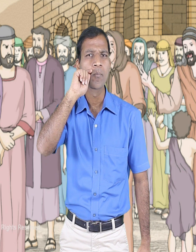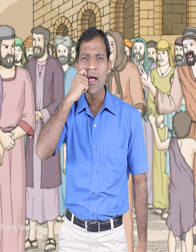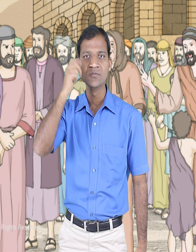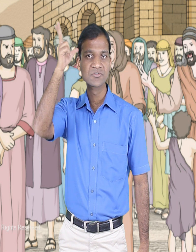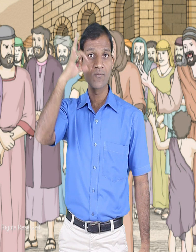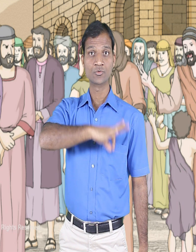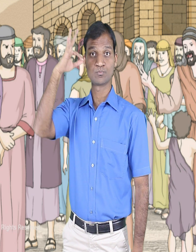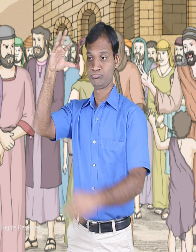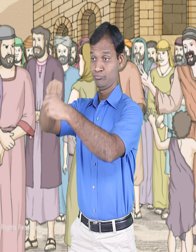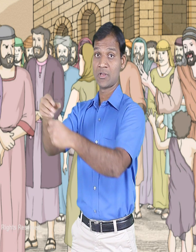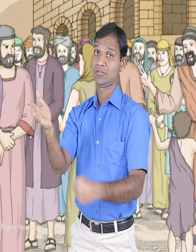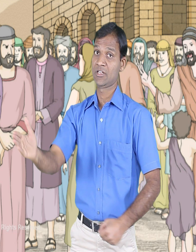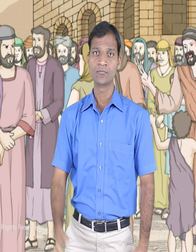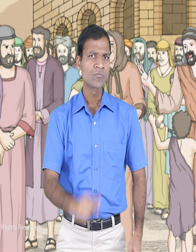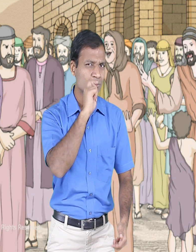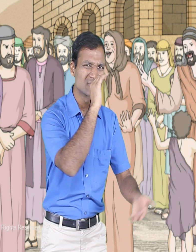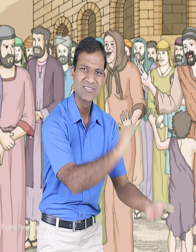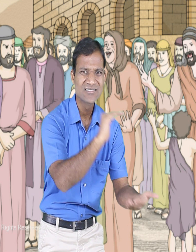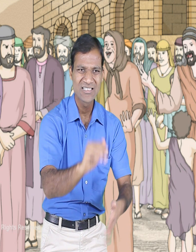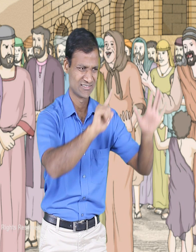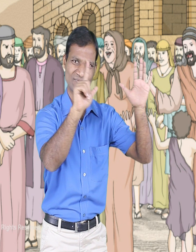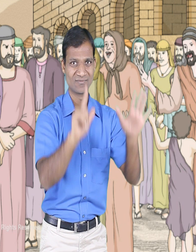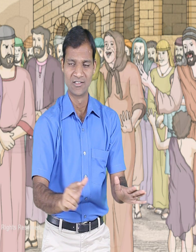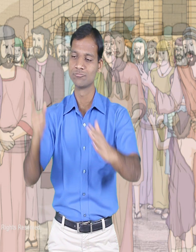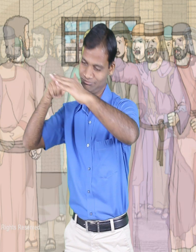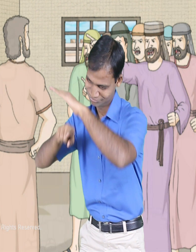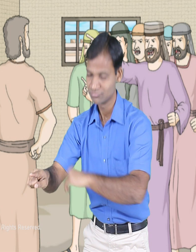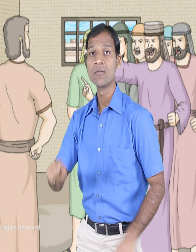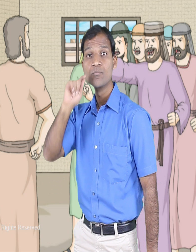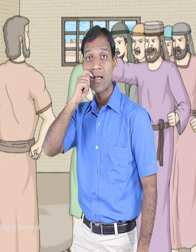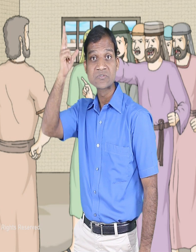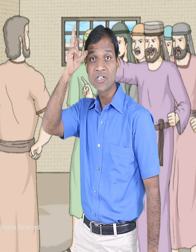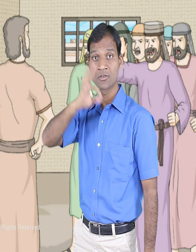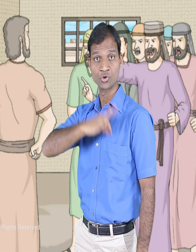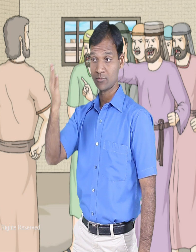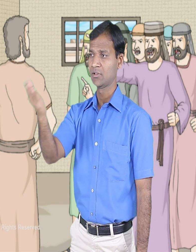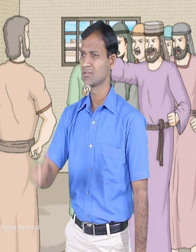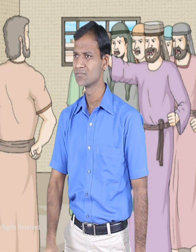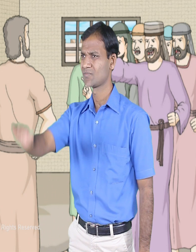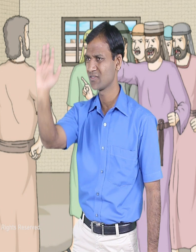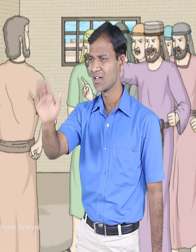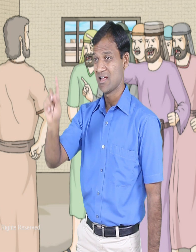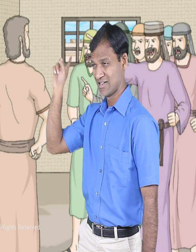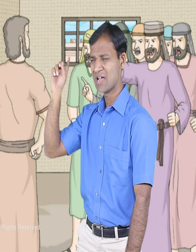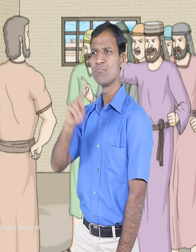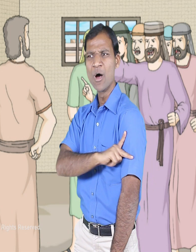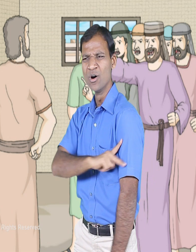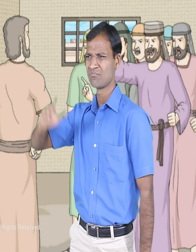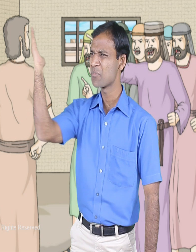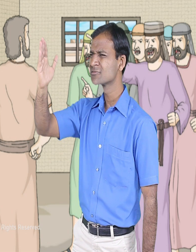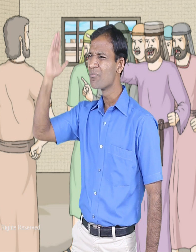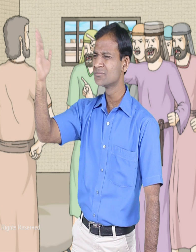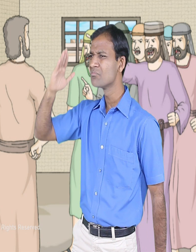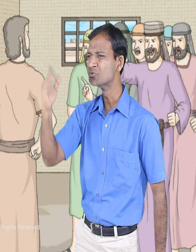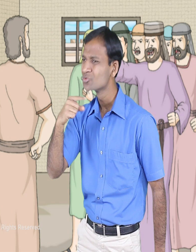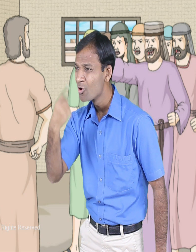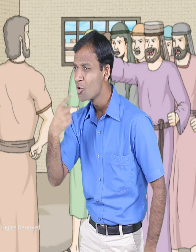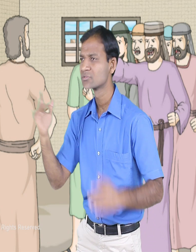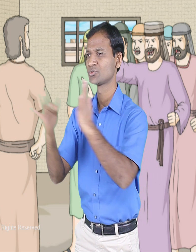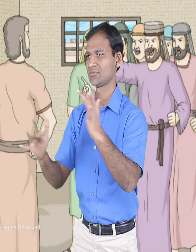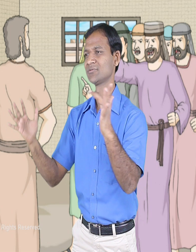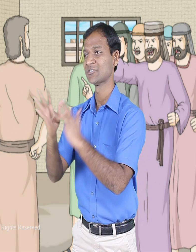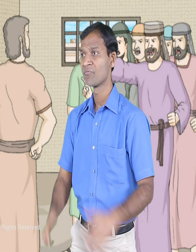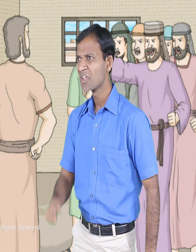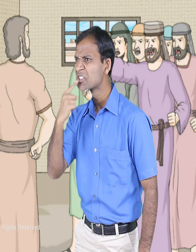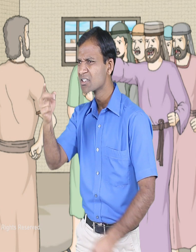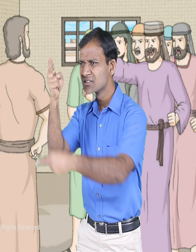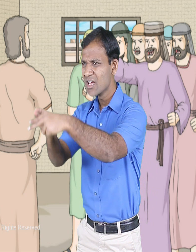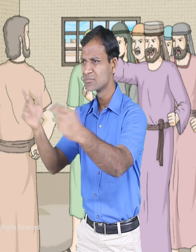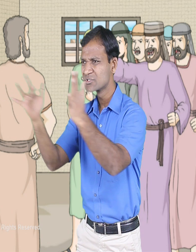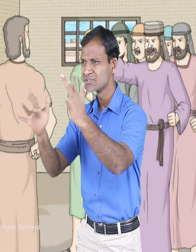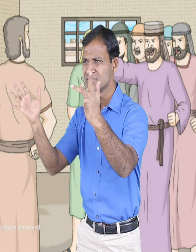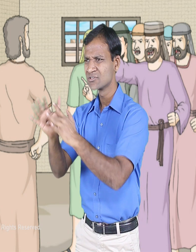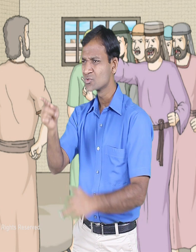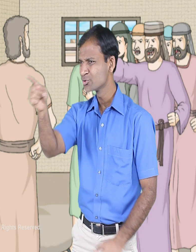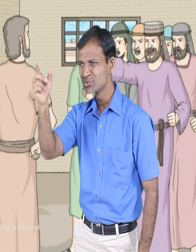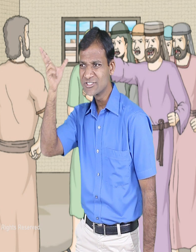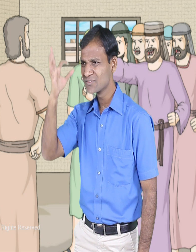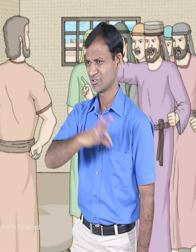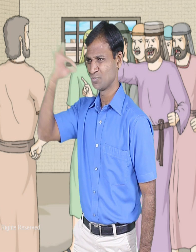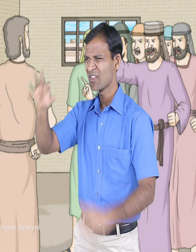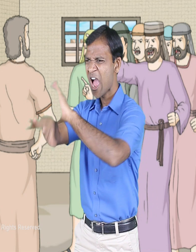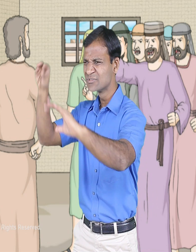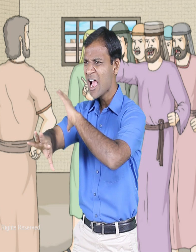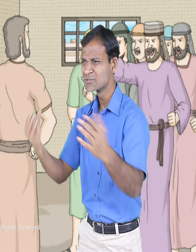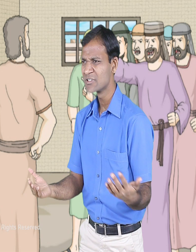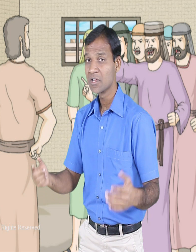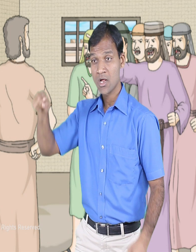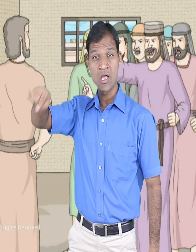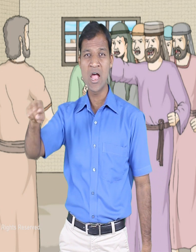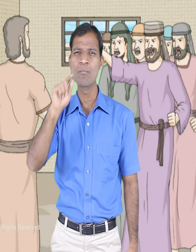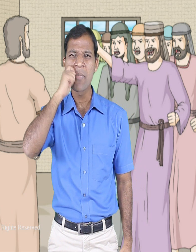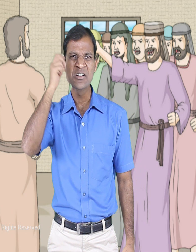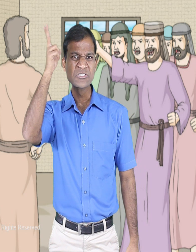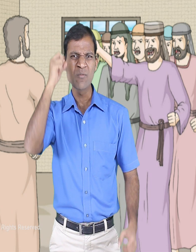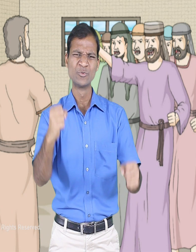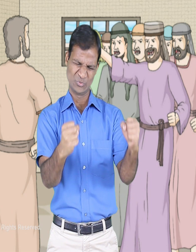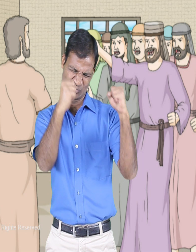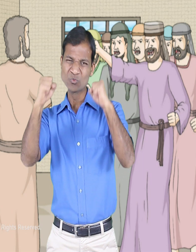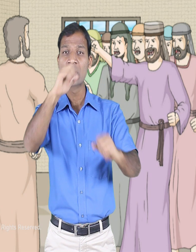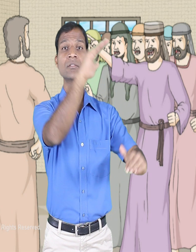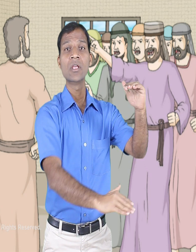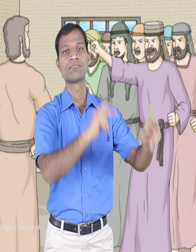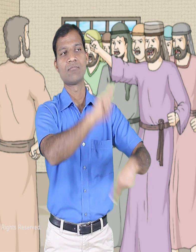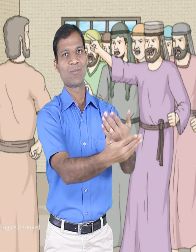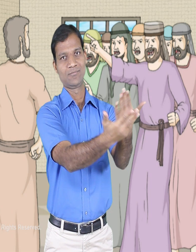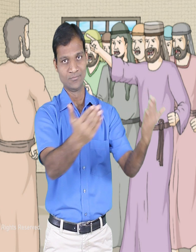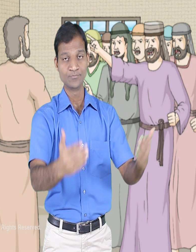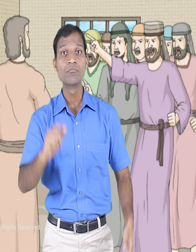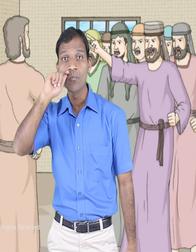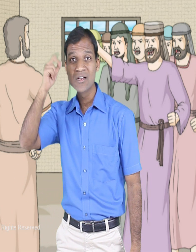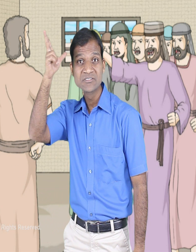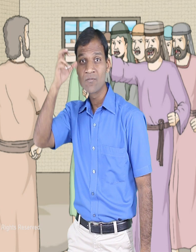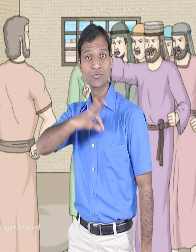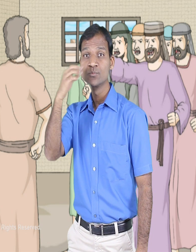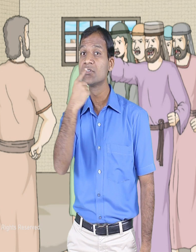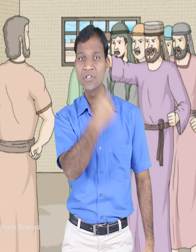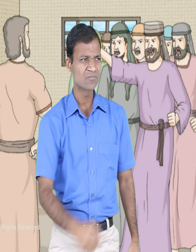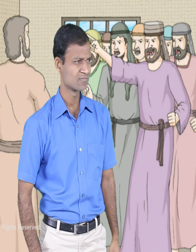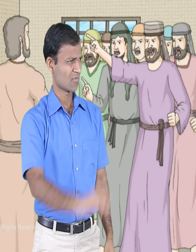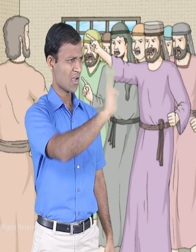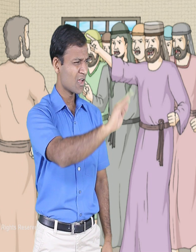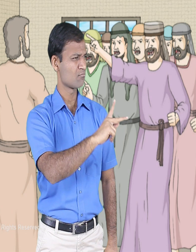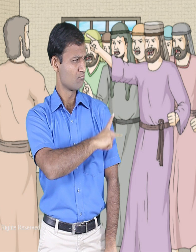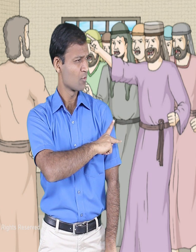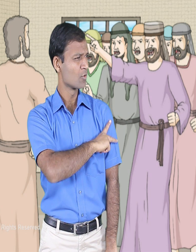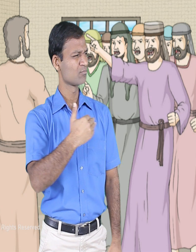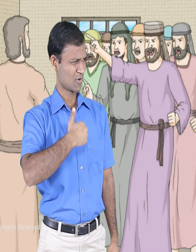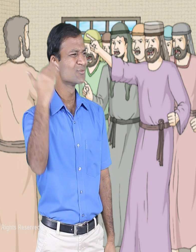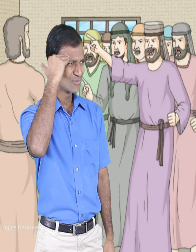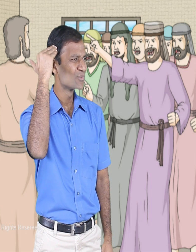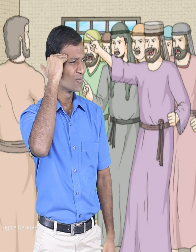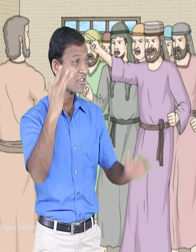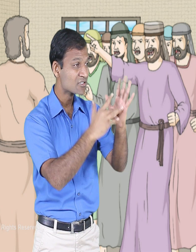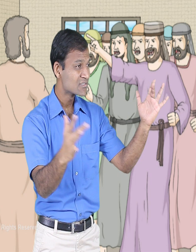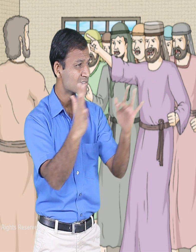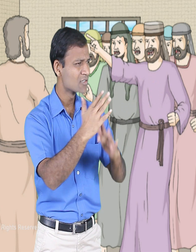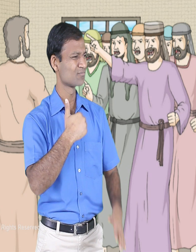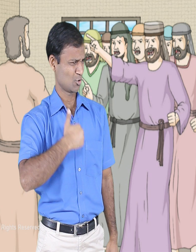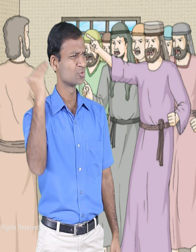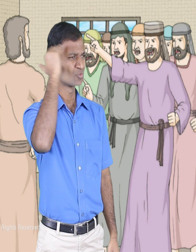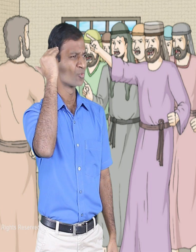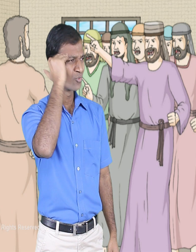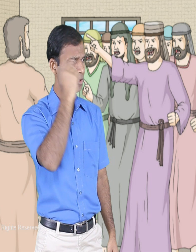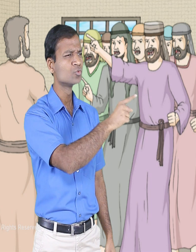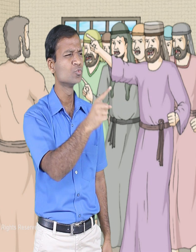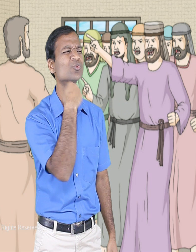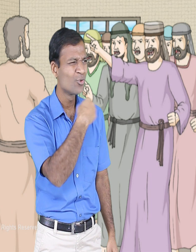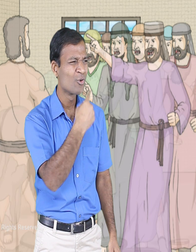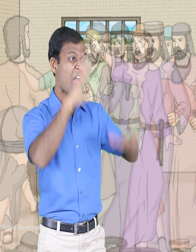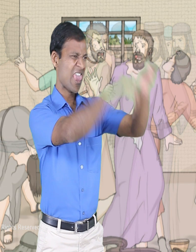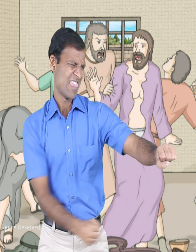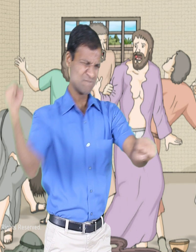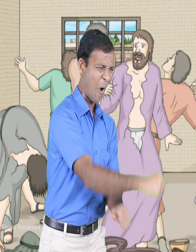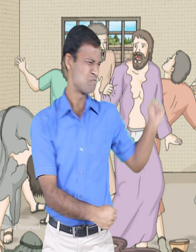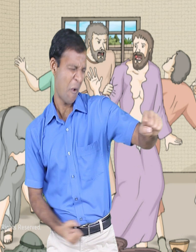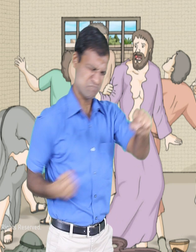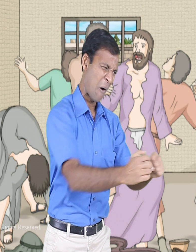Seven sons of Sceva, a Jewish chief priest, were doing this. Eventually, one of the evil spirits answered them, “Jesus I know, and I know about Paul, but who are you?”